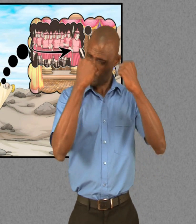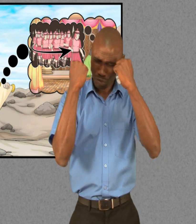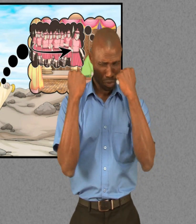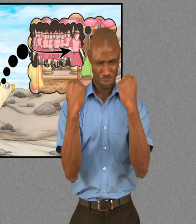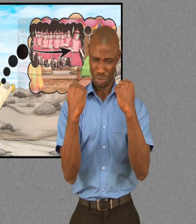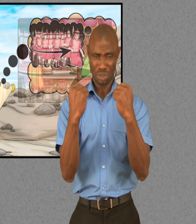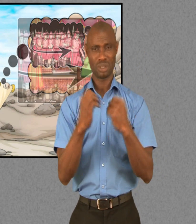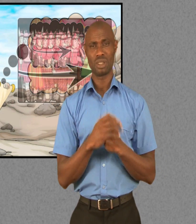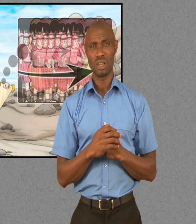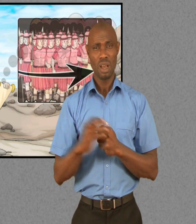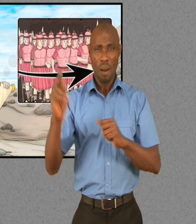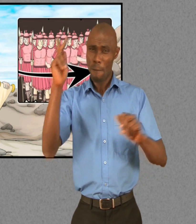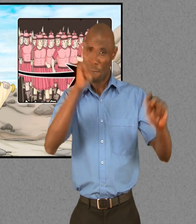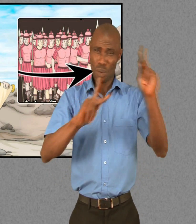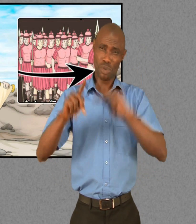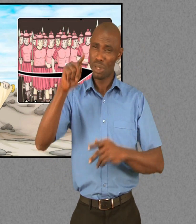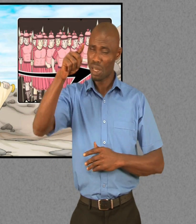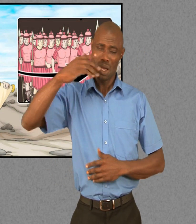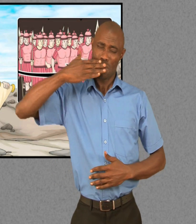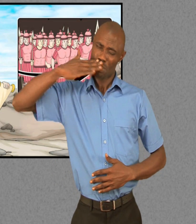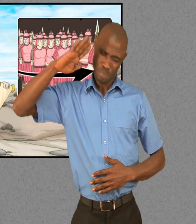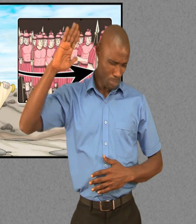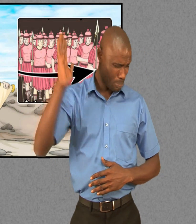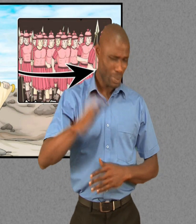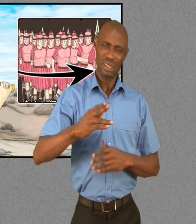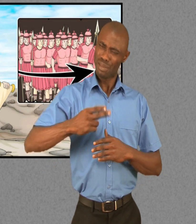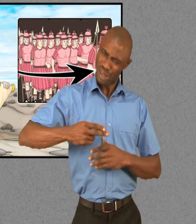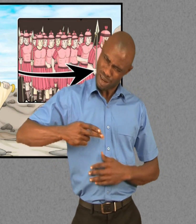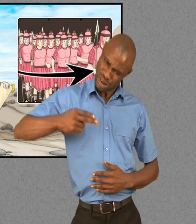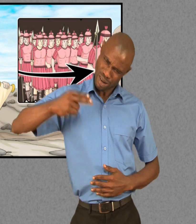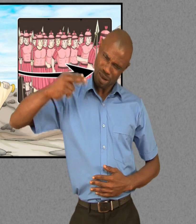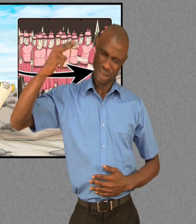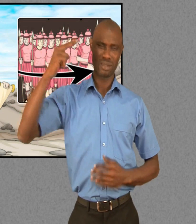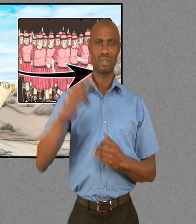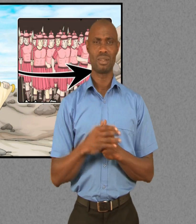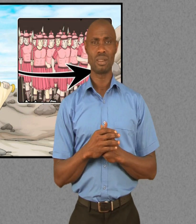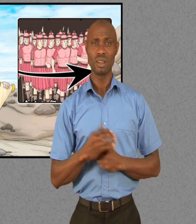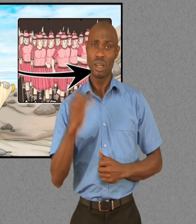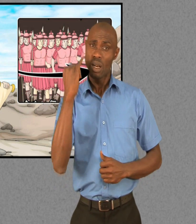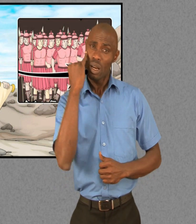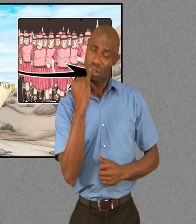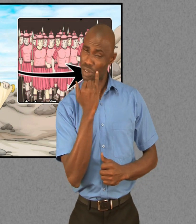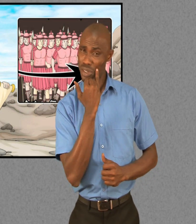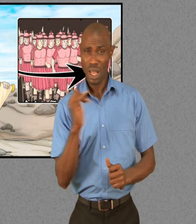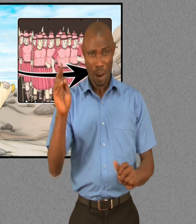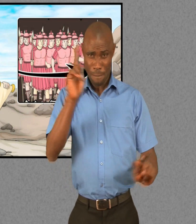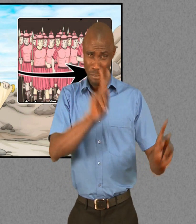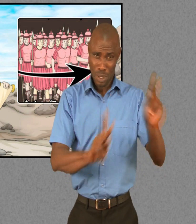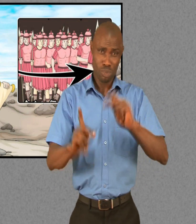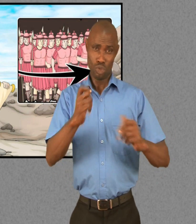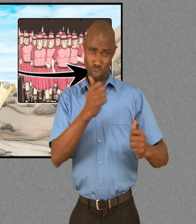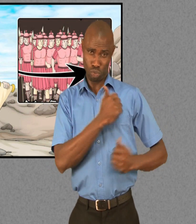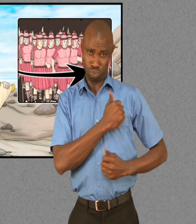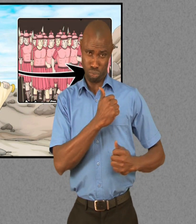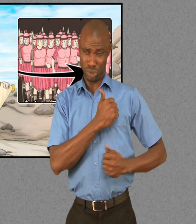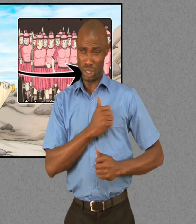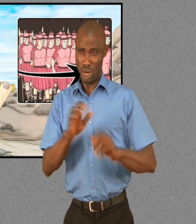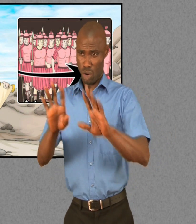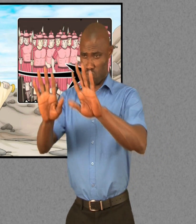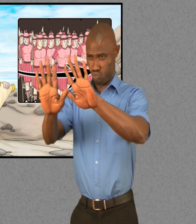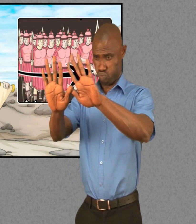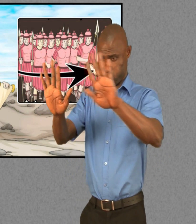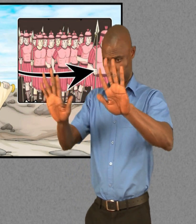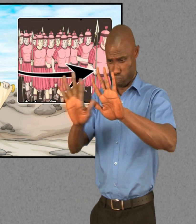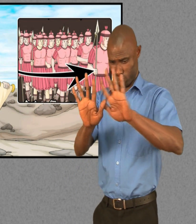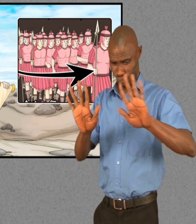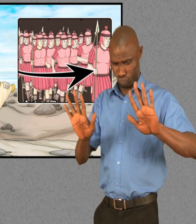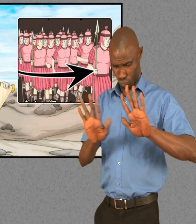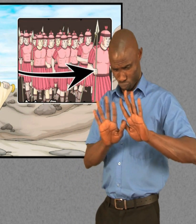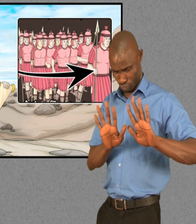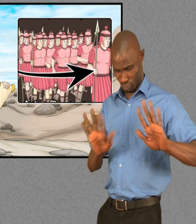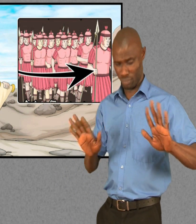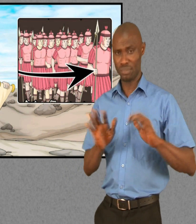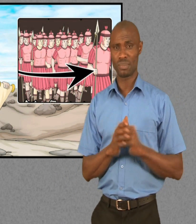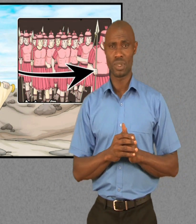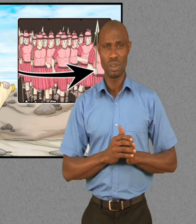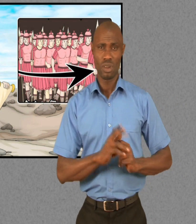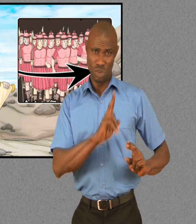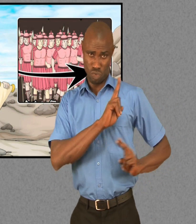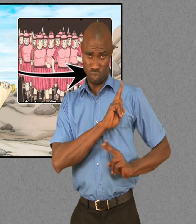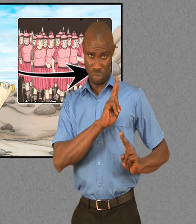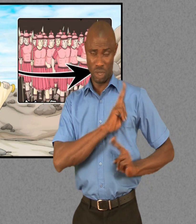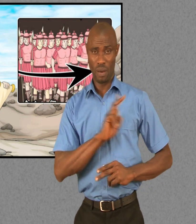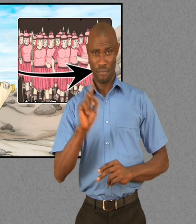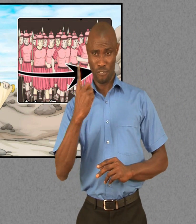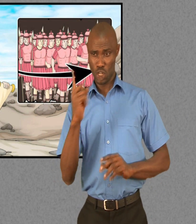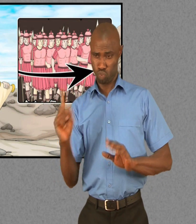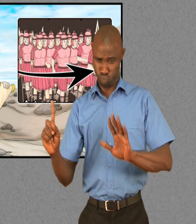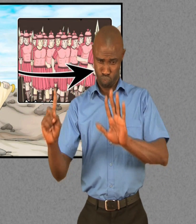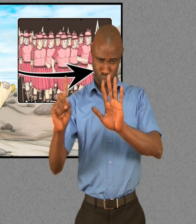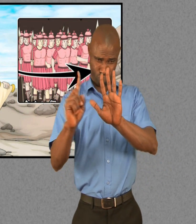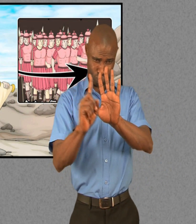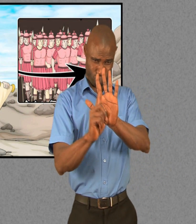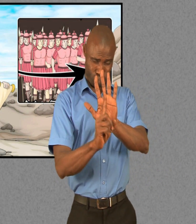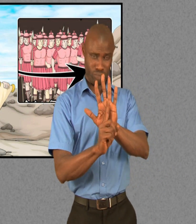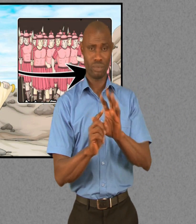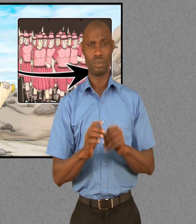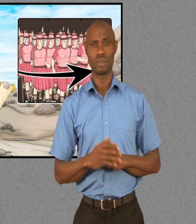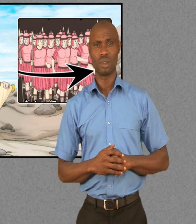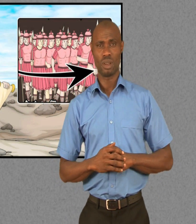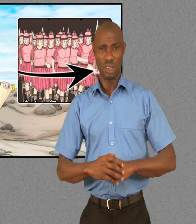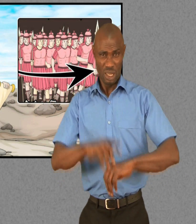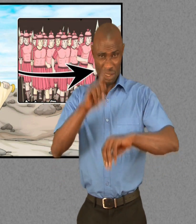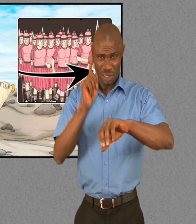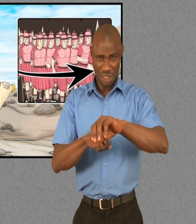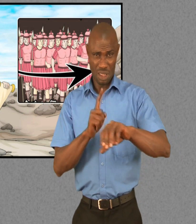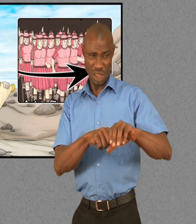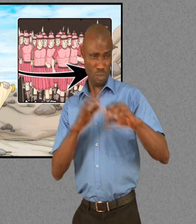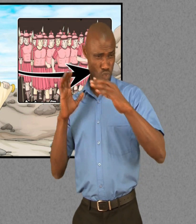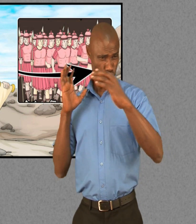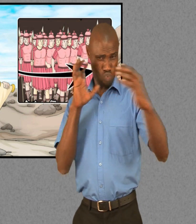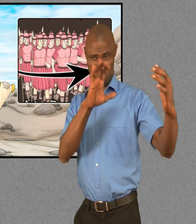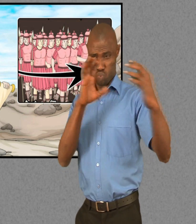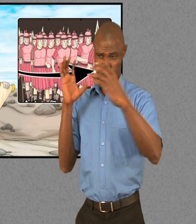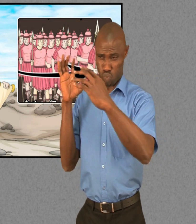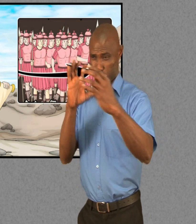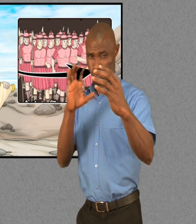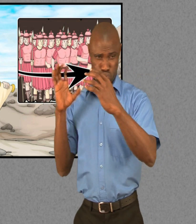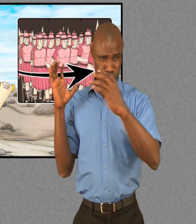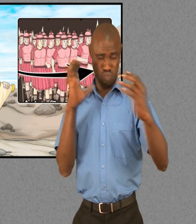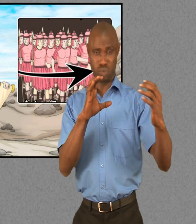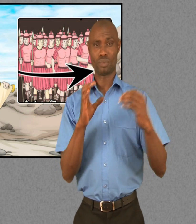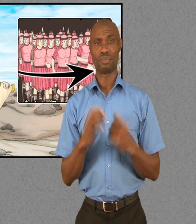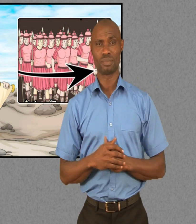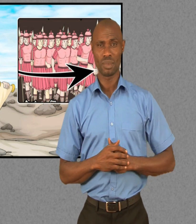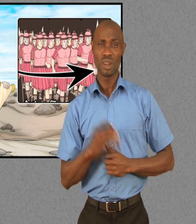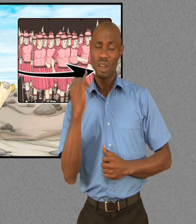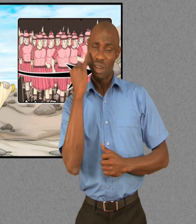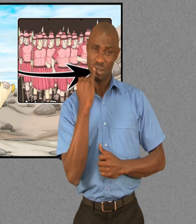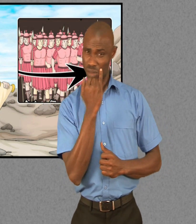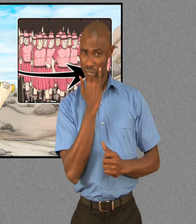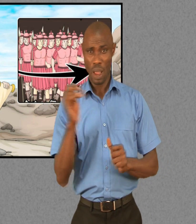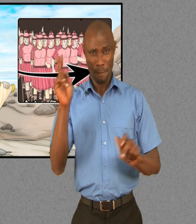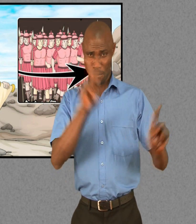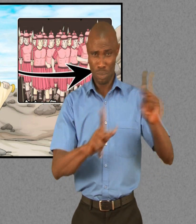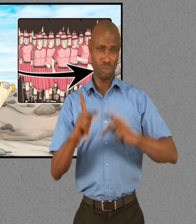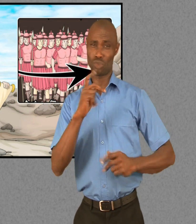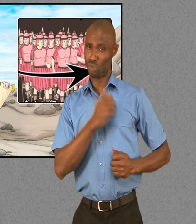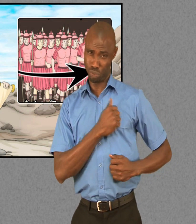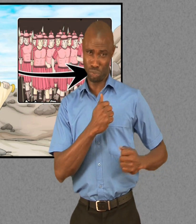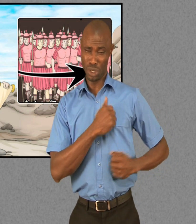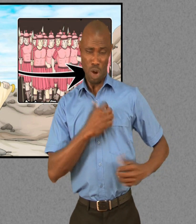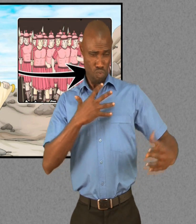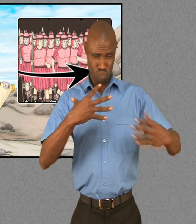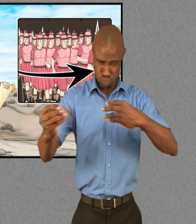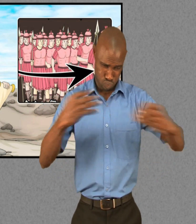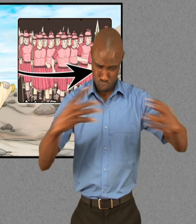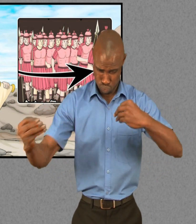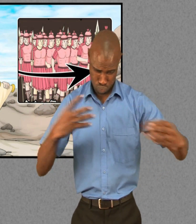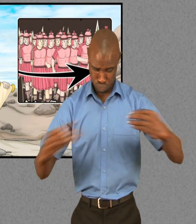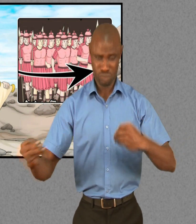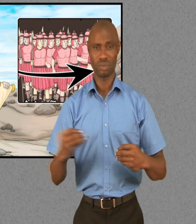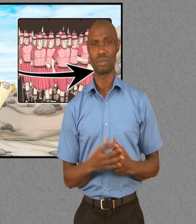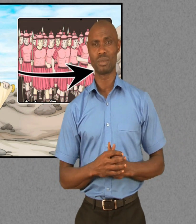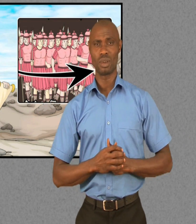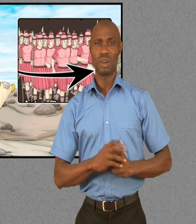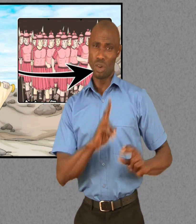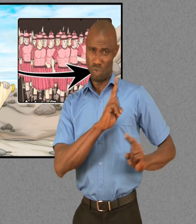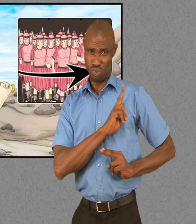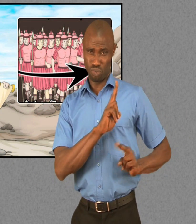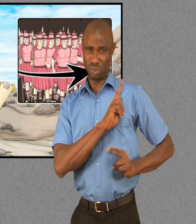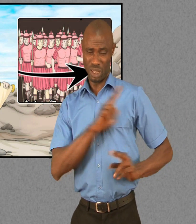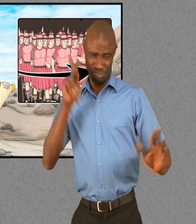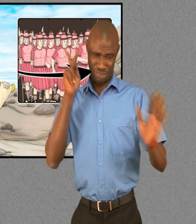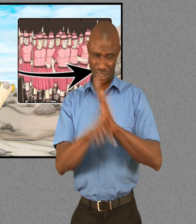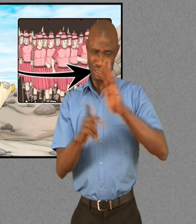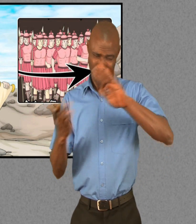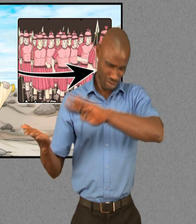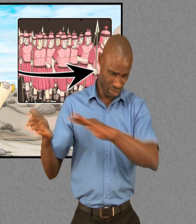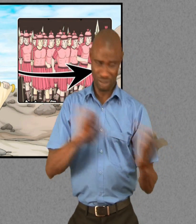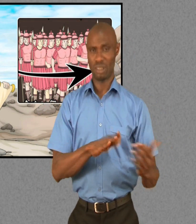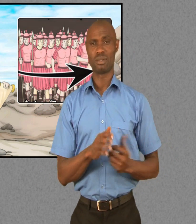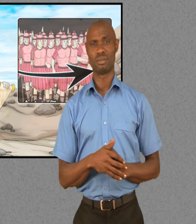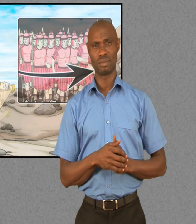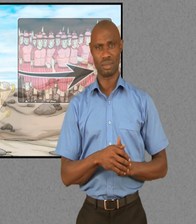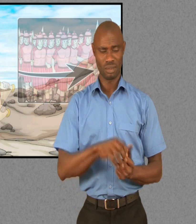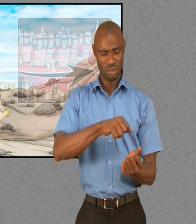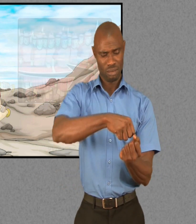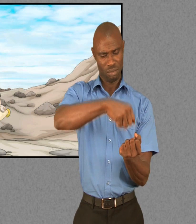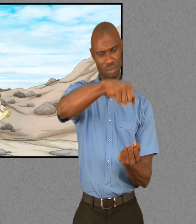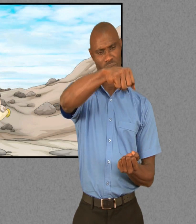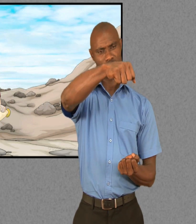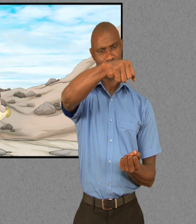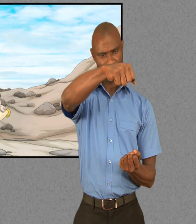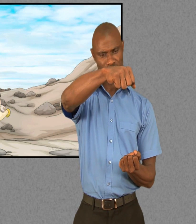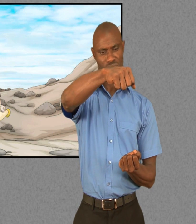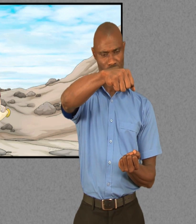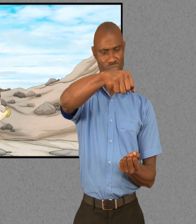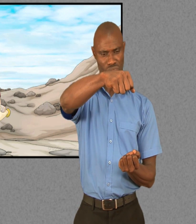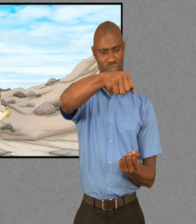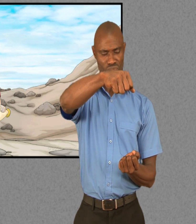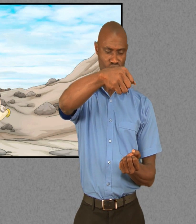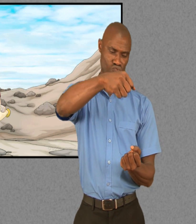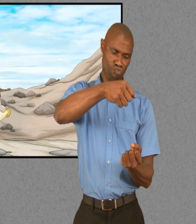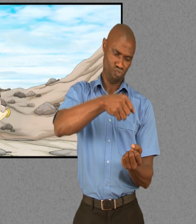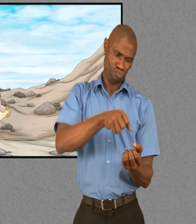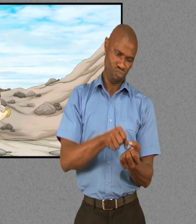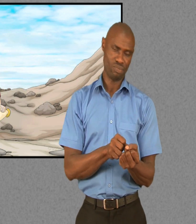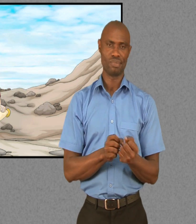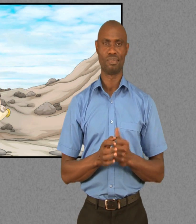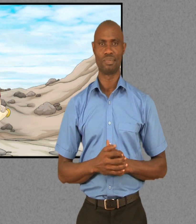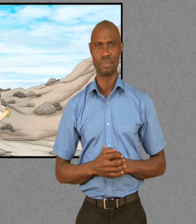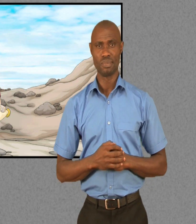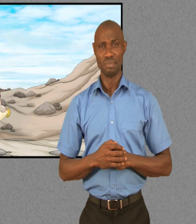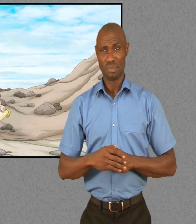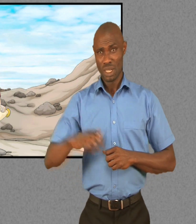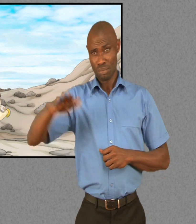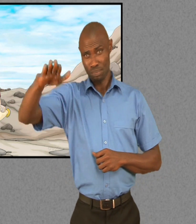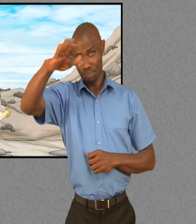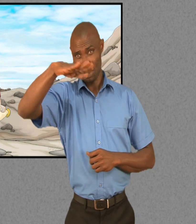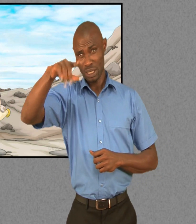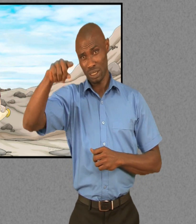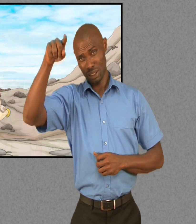then withdraw from him, so that he may be struck down and killed.”